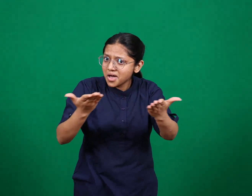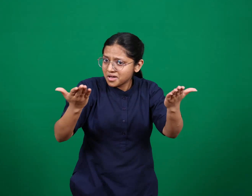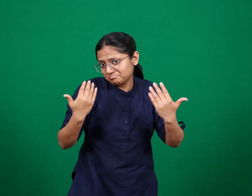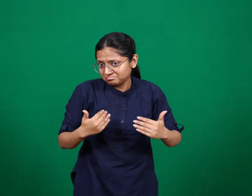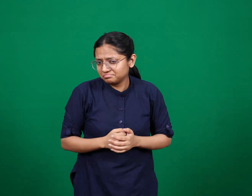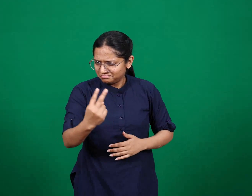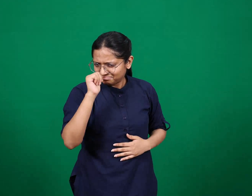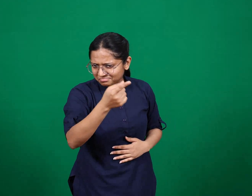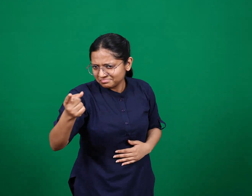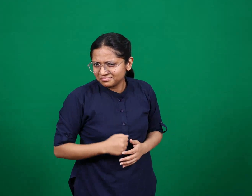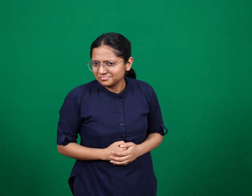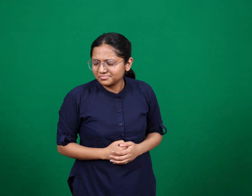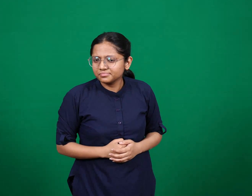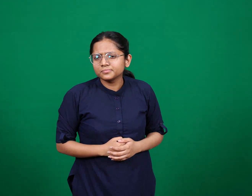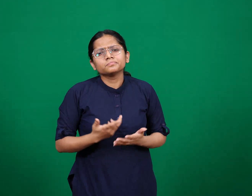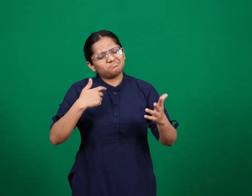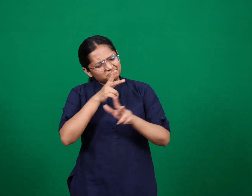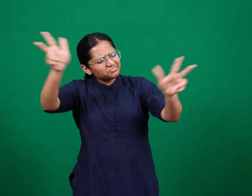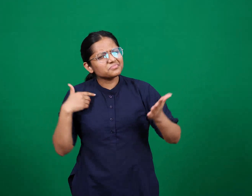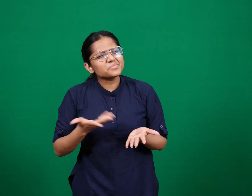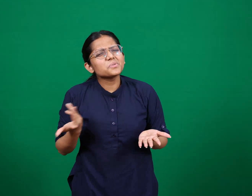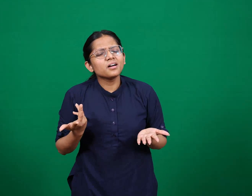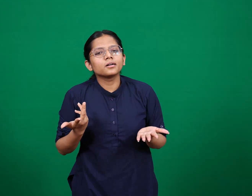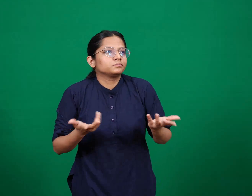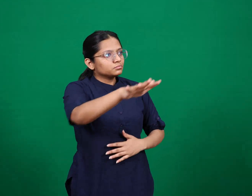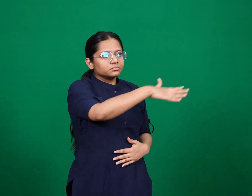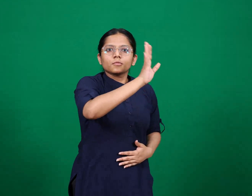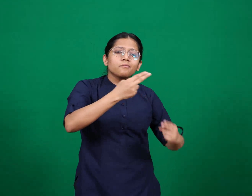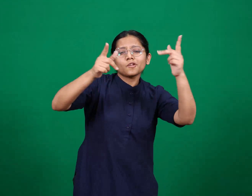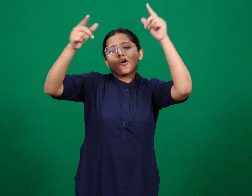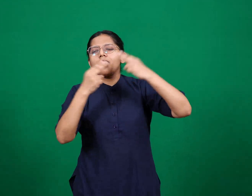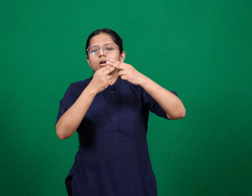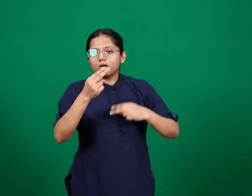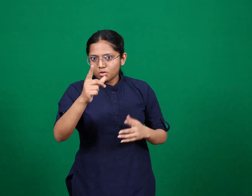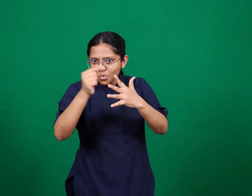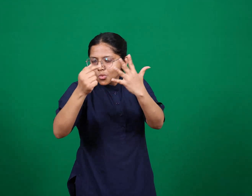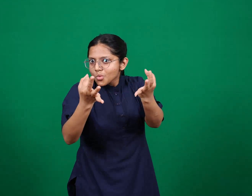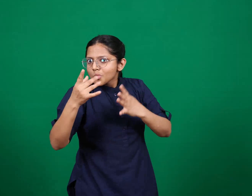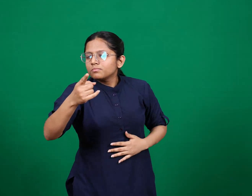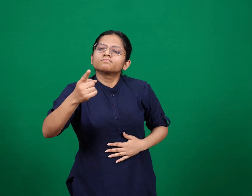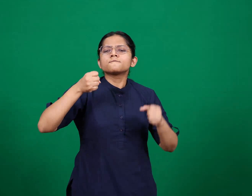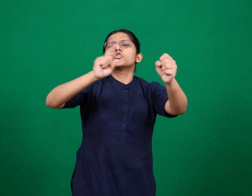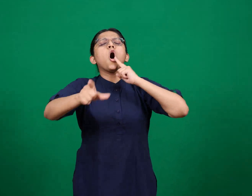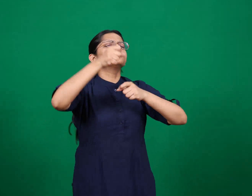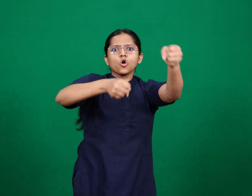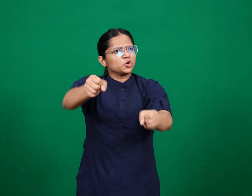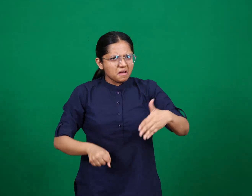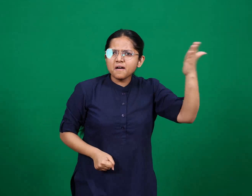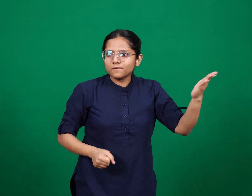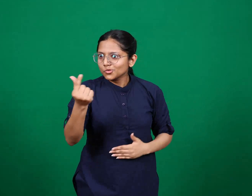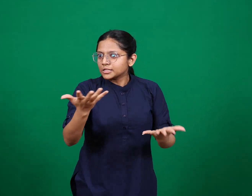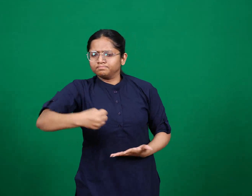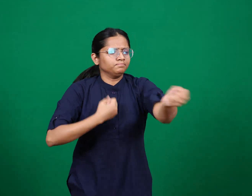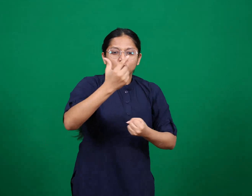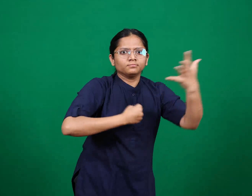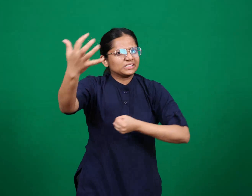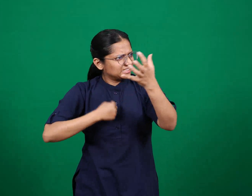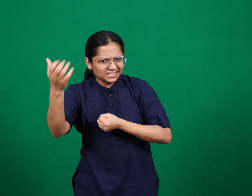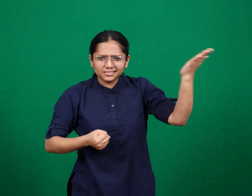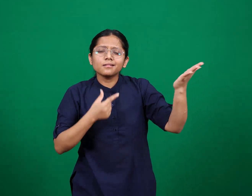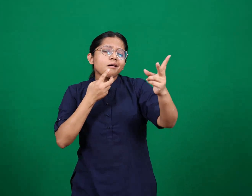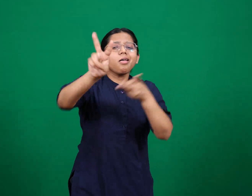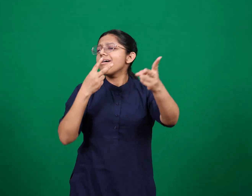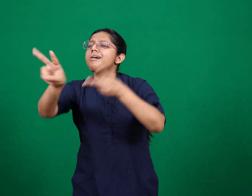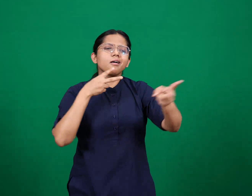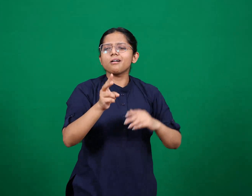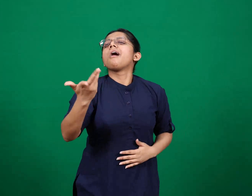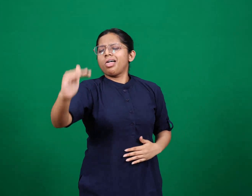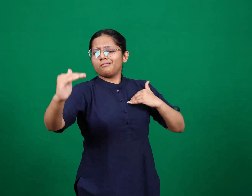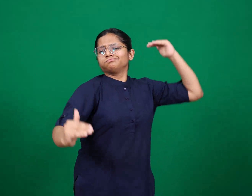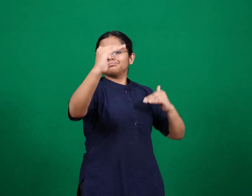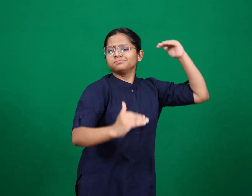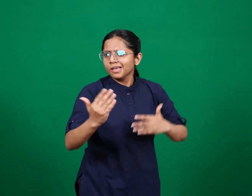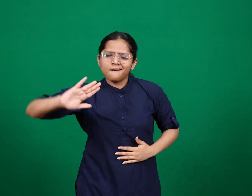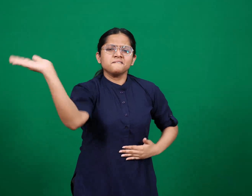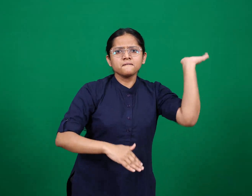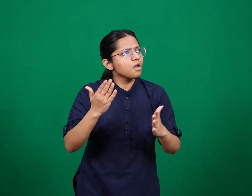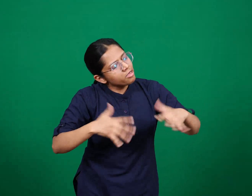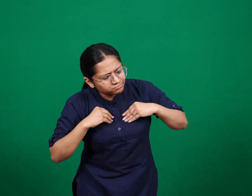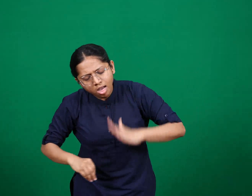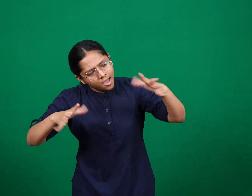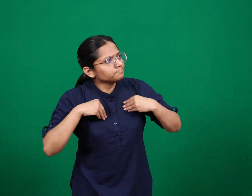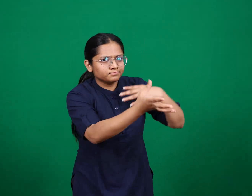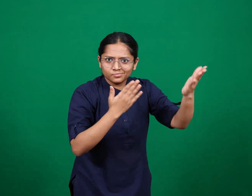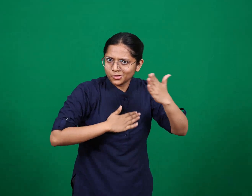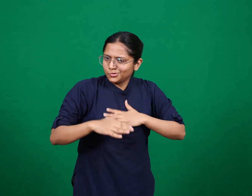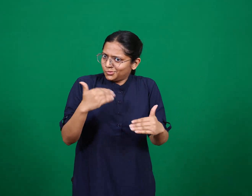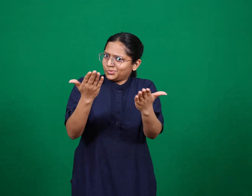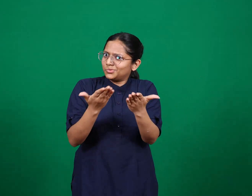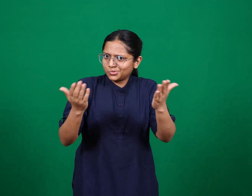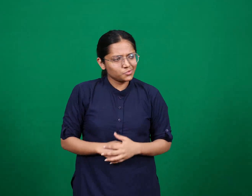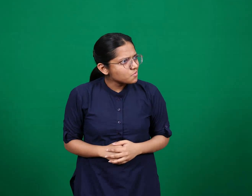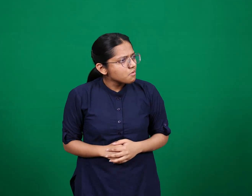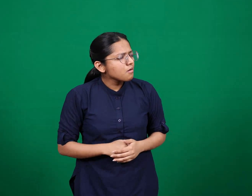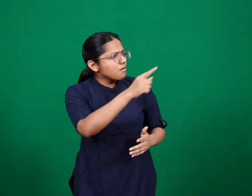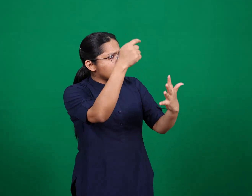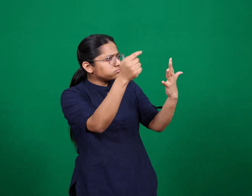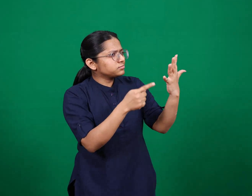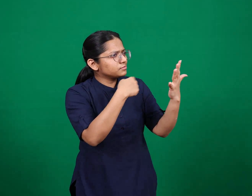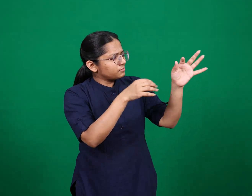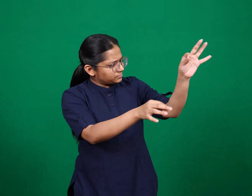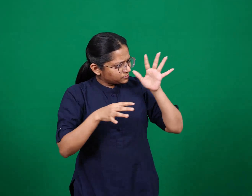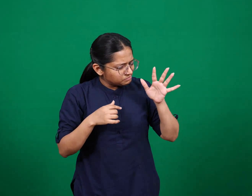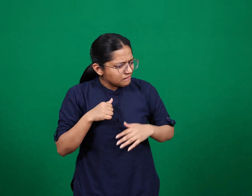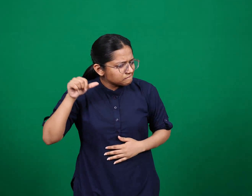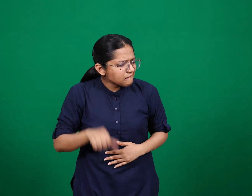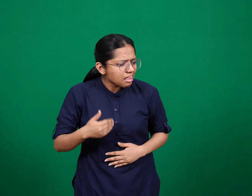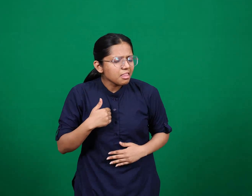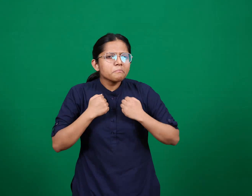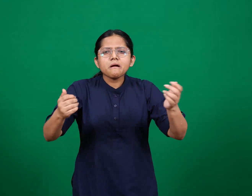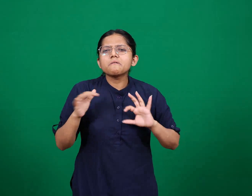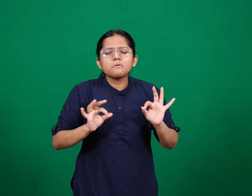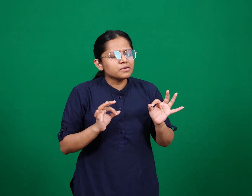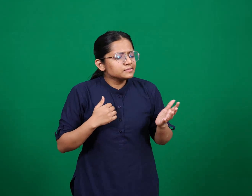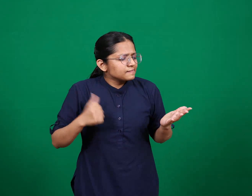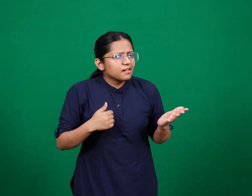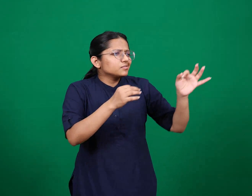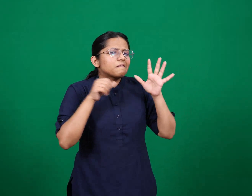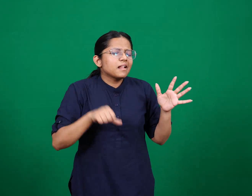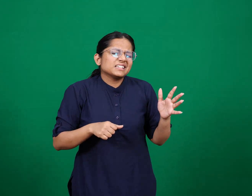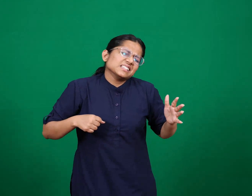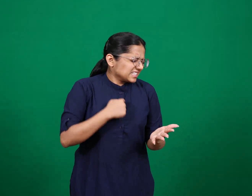In fact, you even put up with anyone who enslaves you or exploits you or takes advantage of you or exalts himself or strikes you in the face.